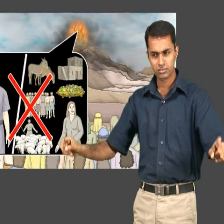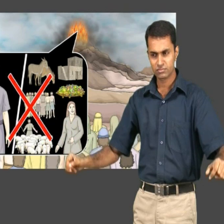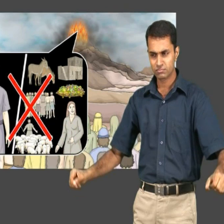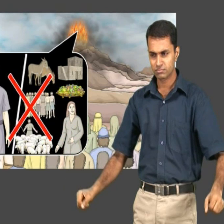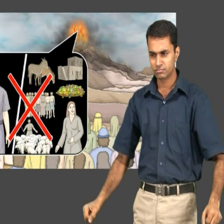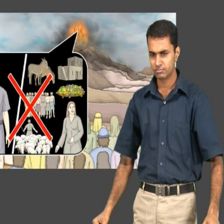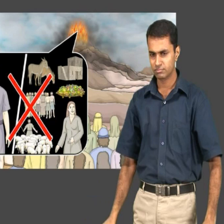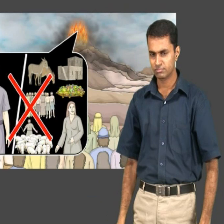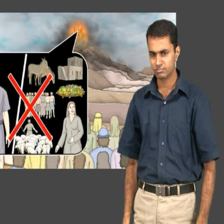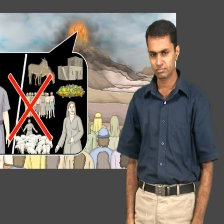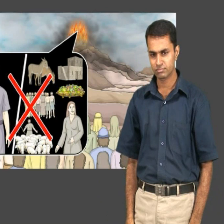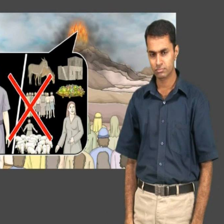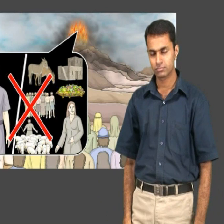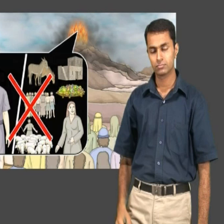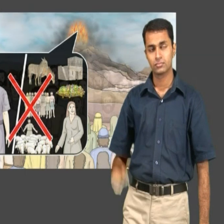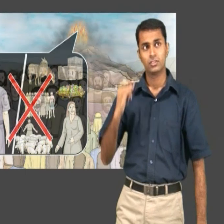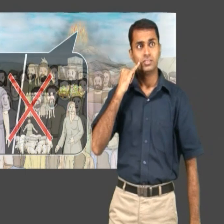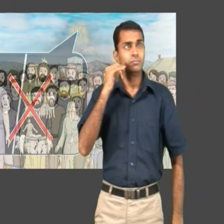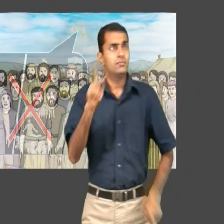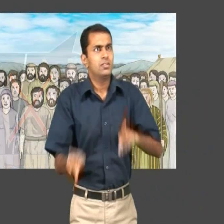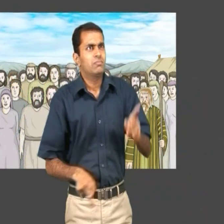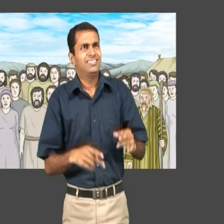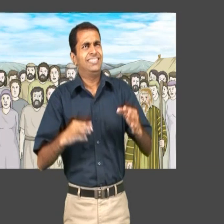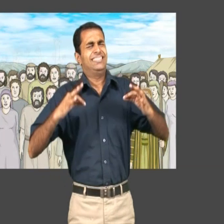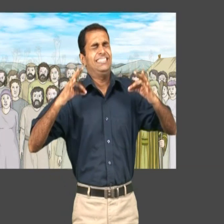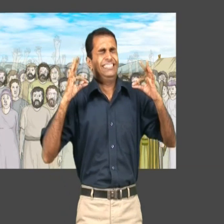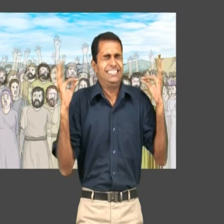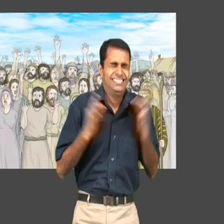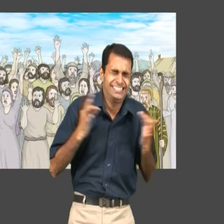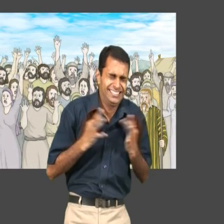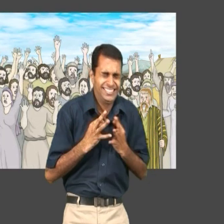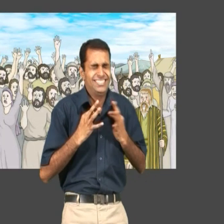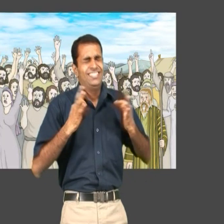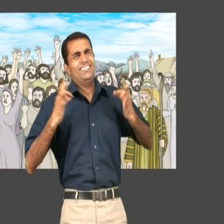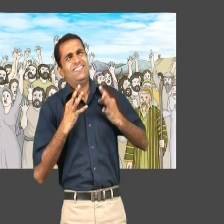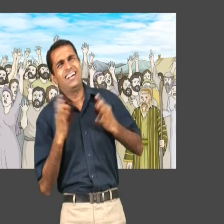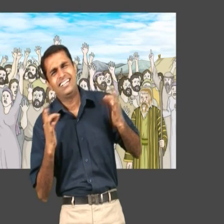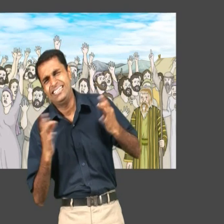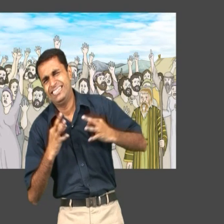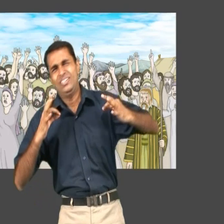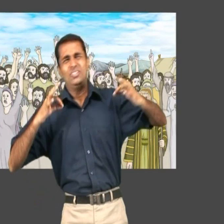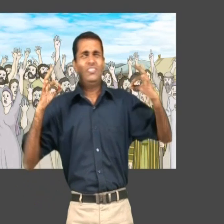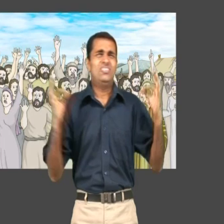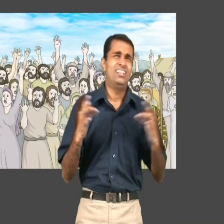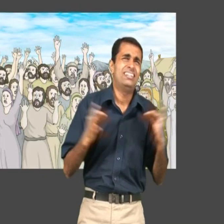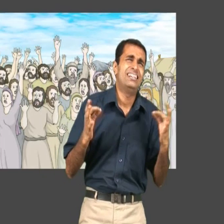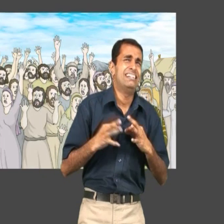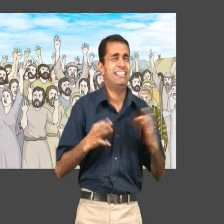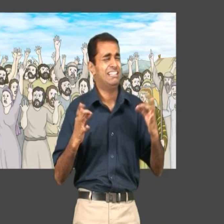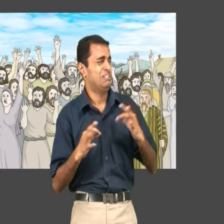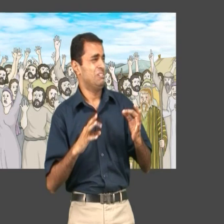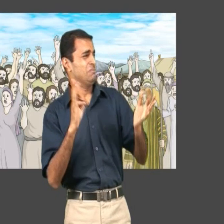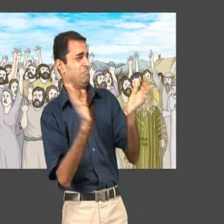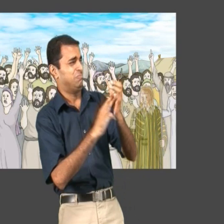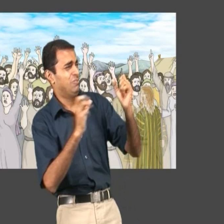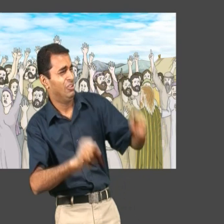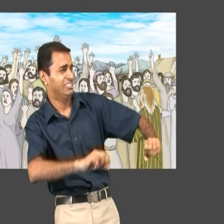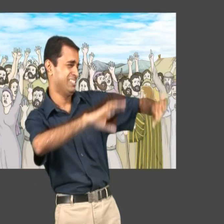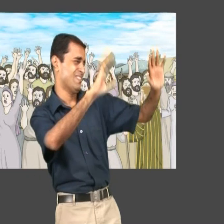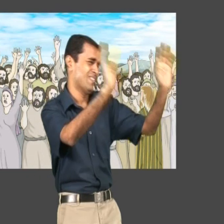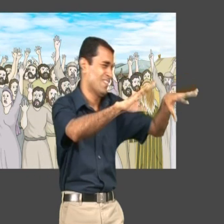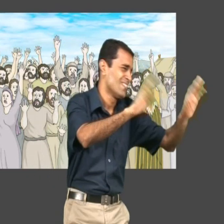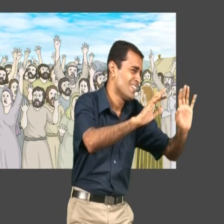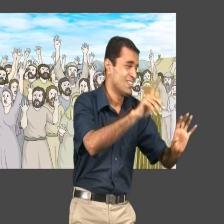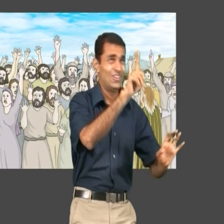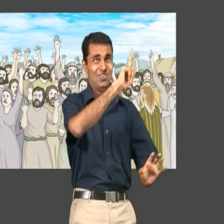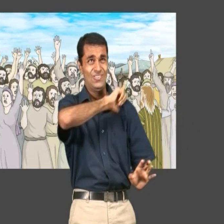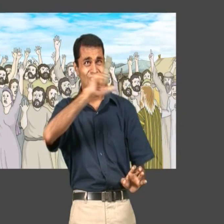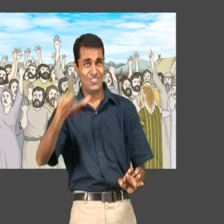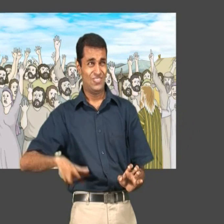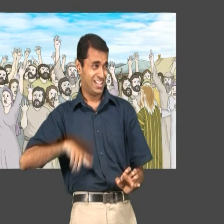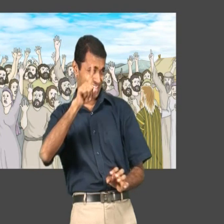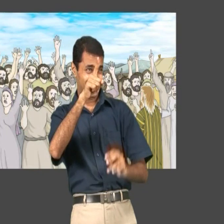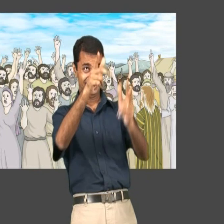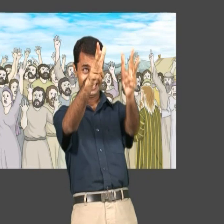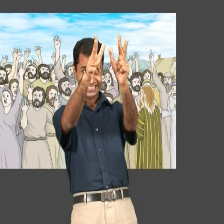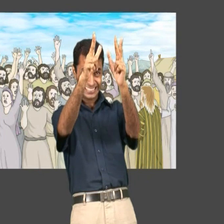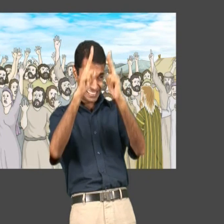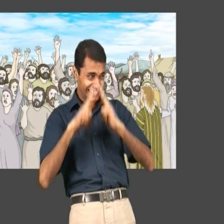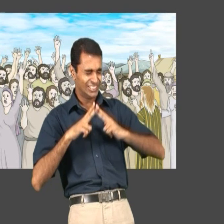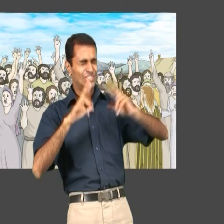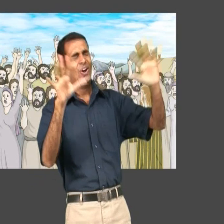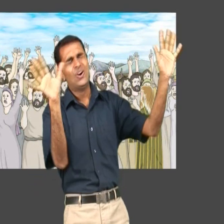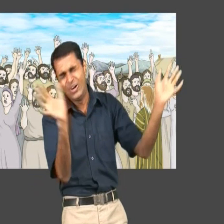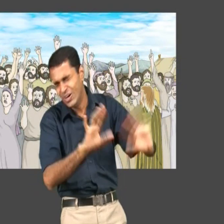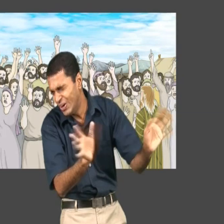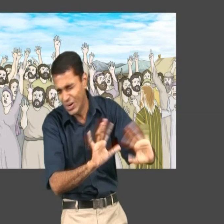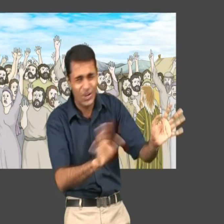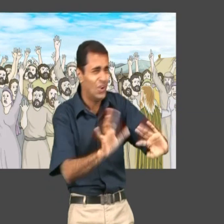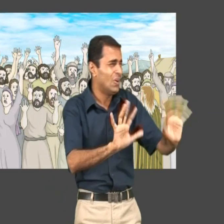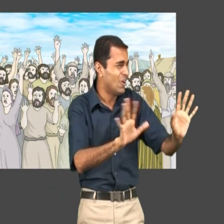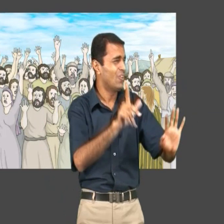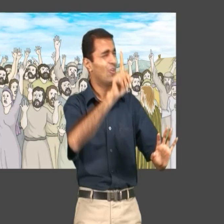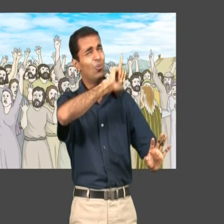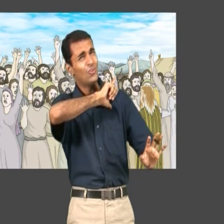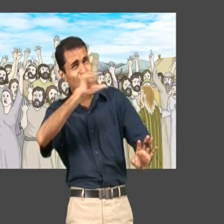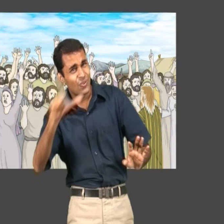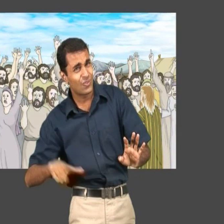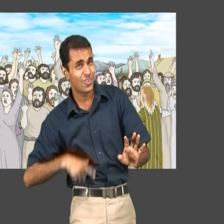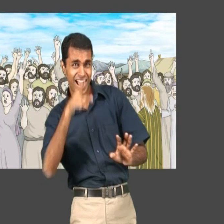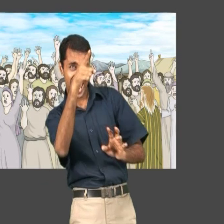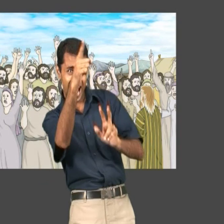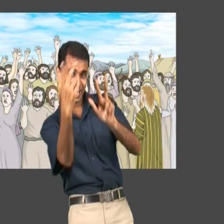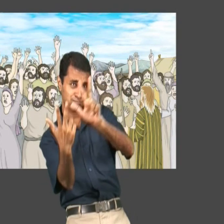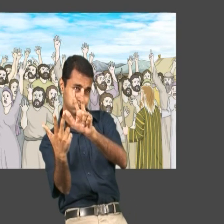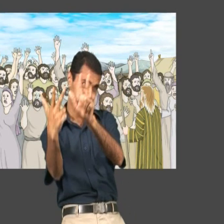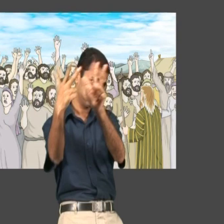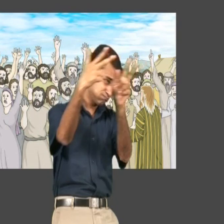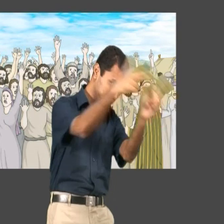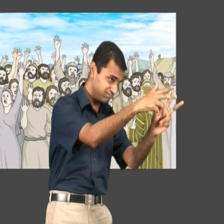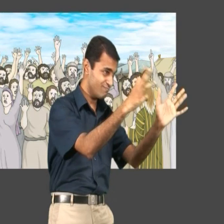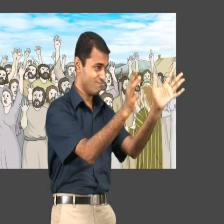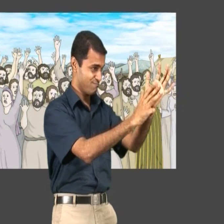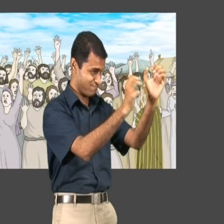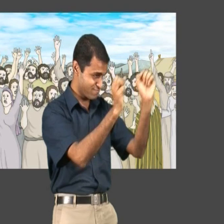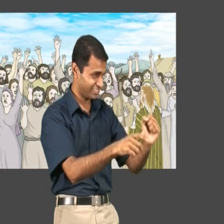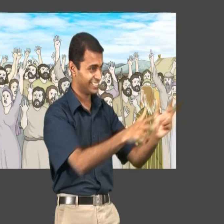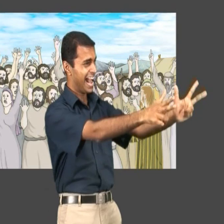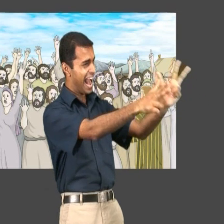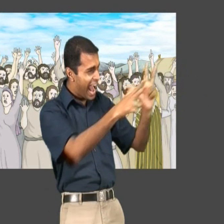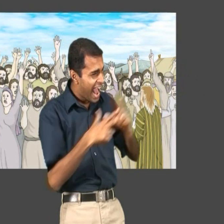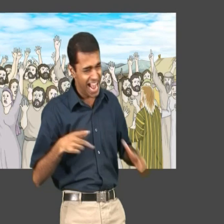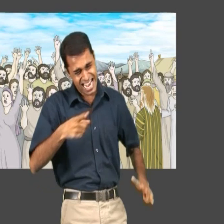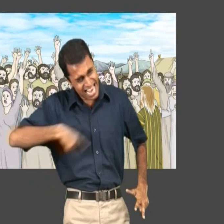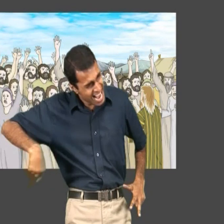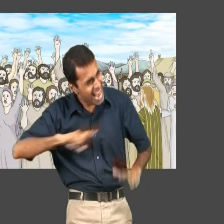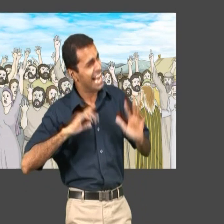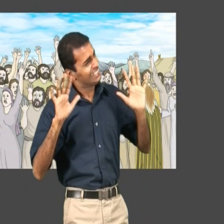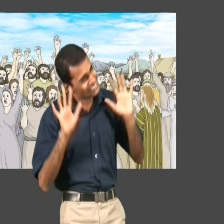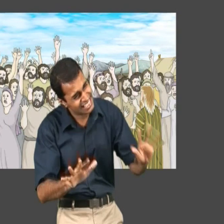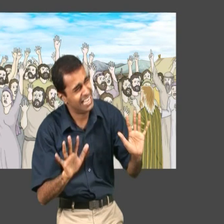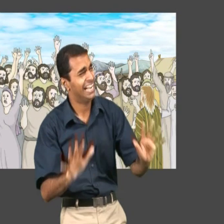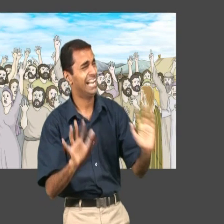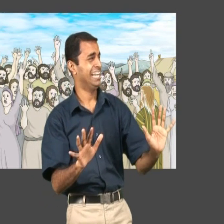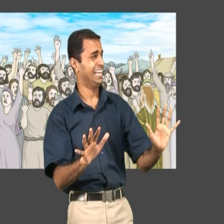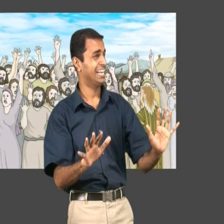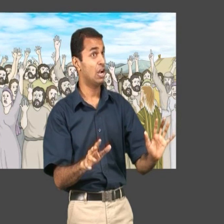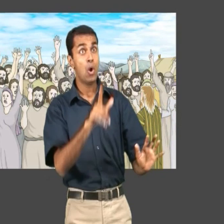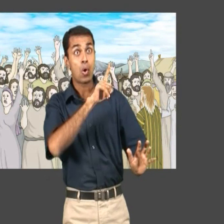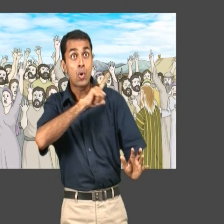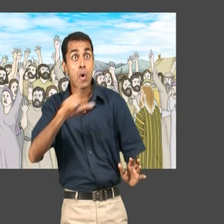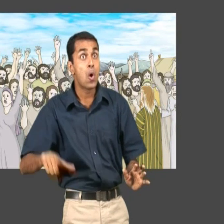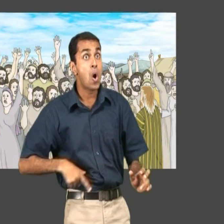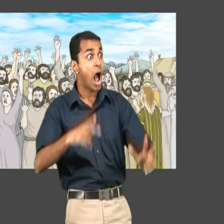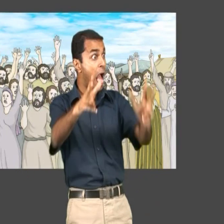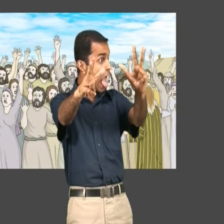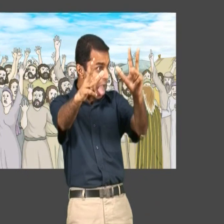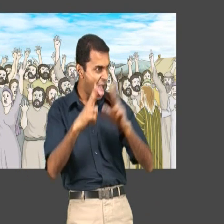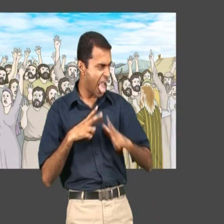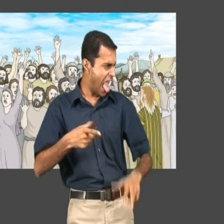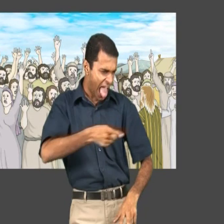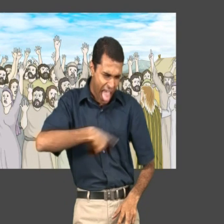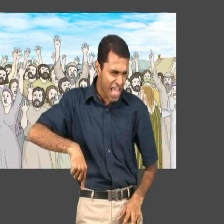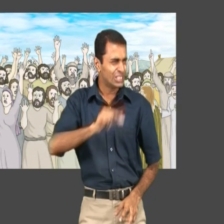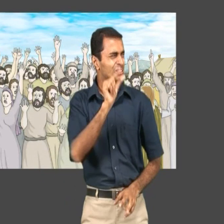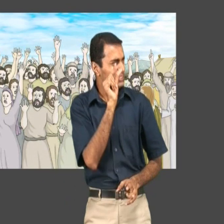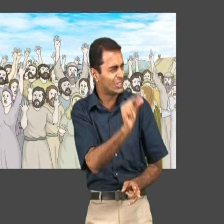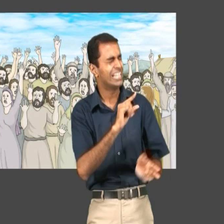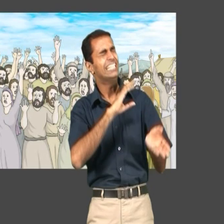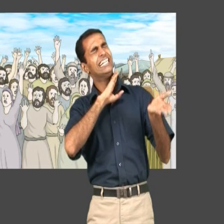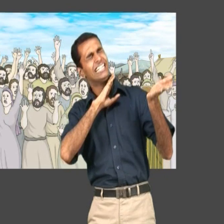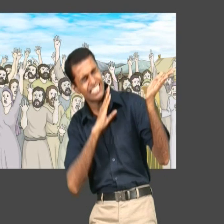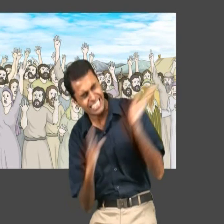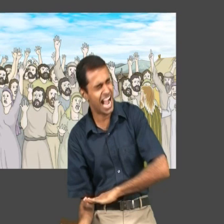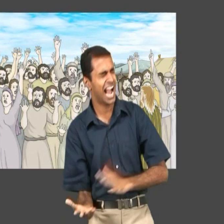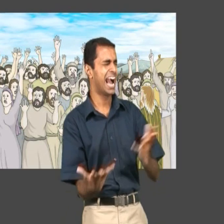When all the people witnessed the thunder and lightning, the sounding of the ram’s horn, and the mountain enveloped in smoke, they trembled and stood at a distance.